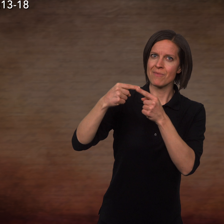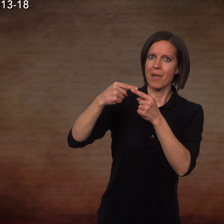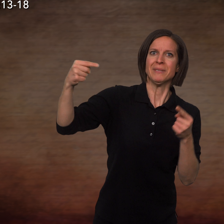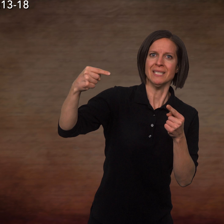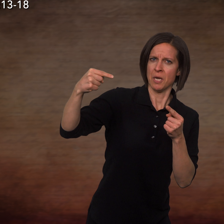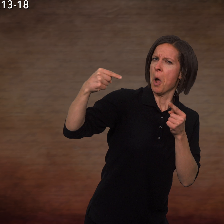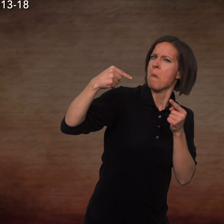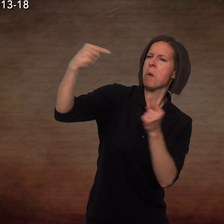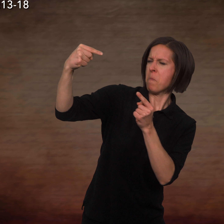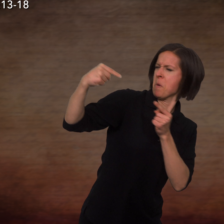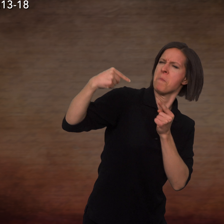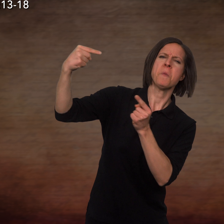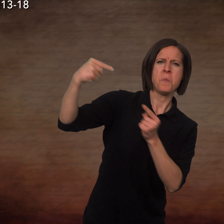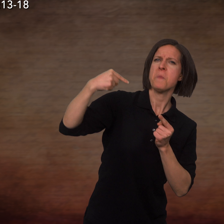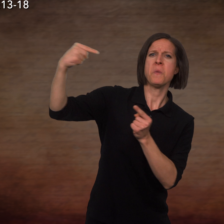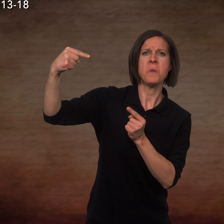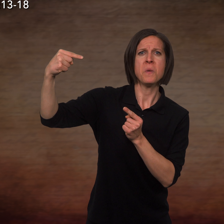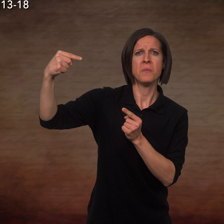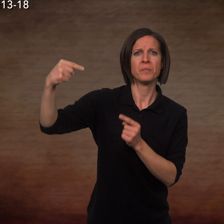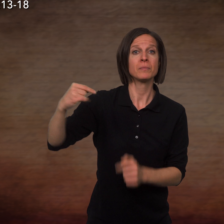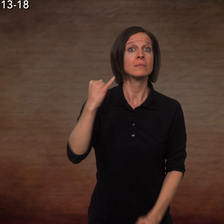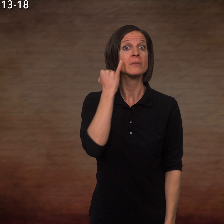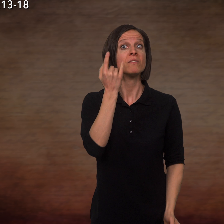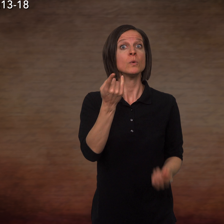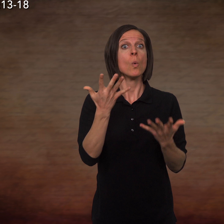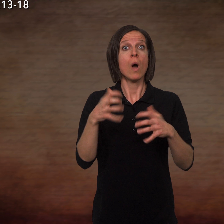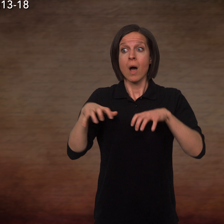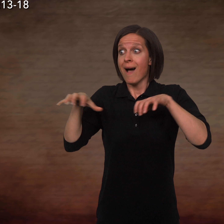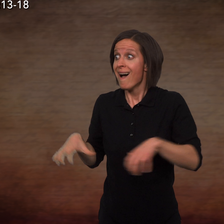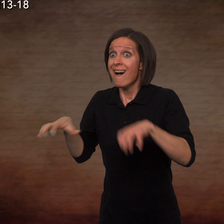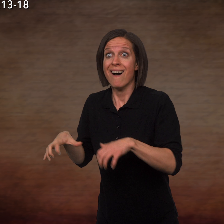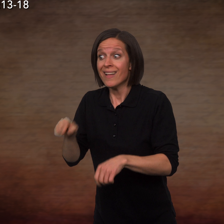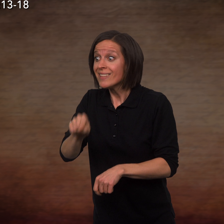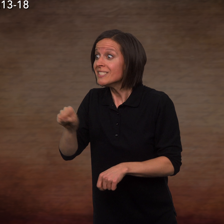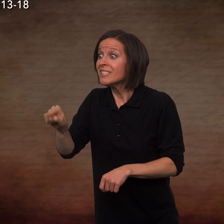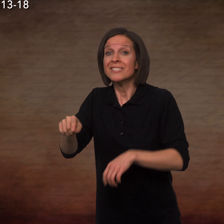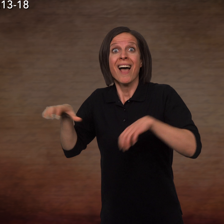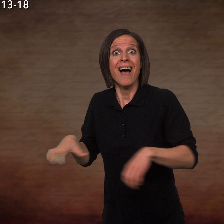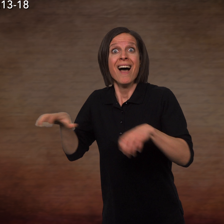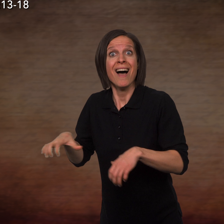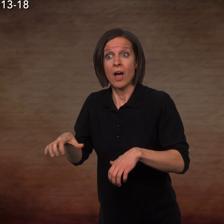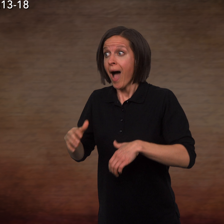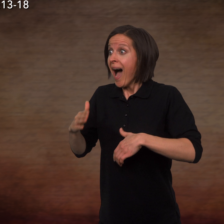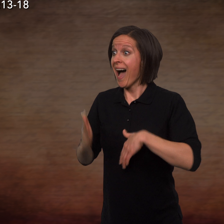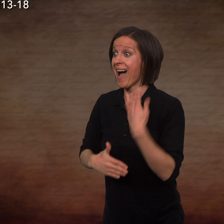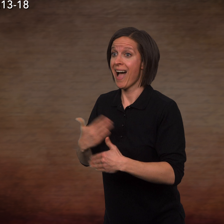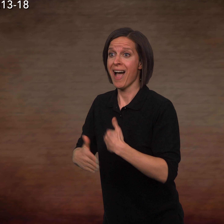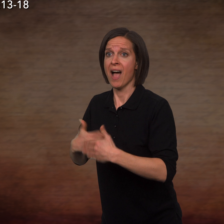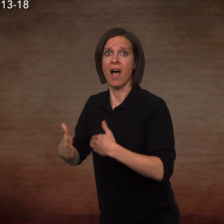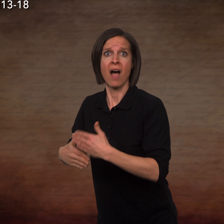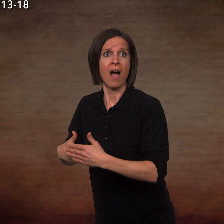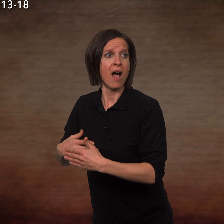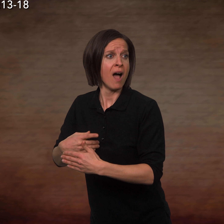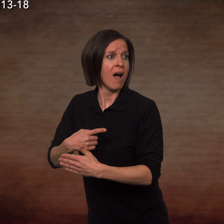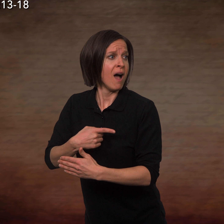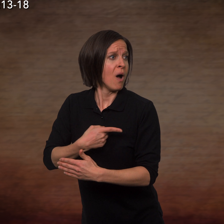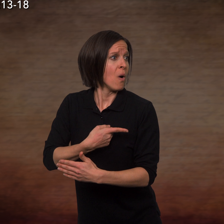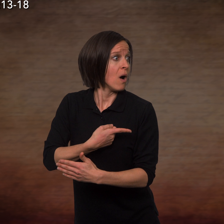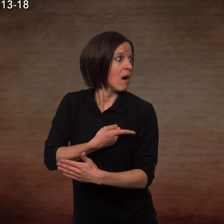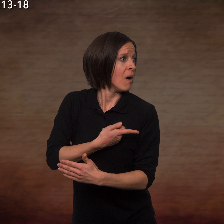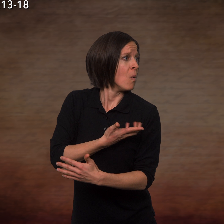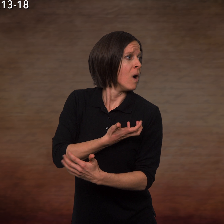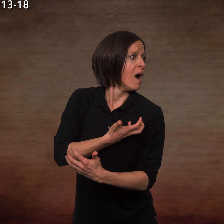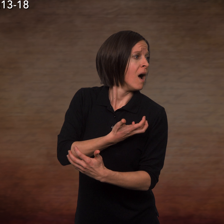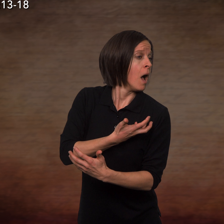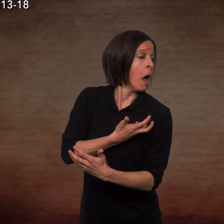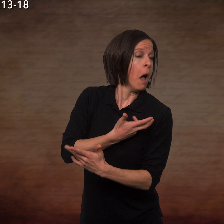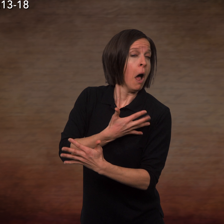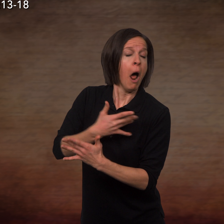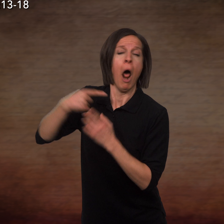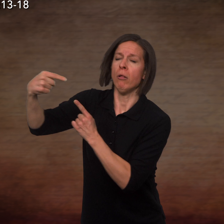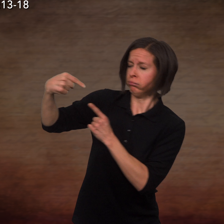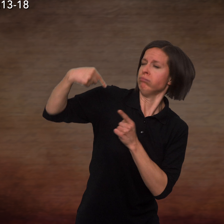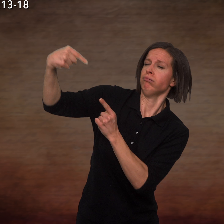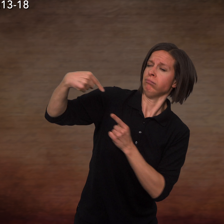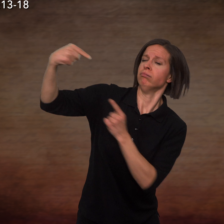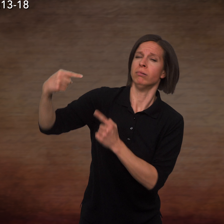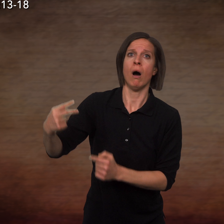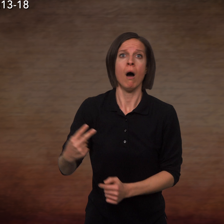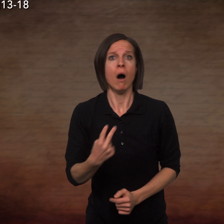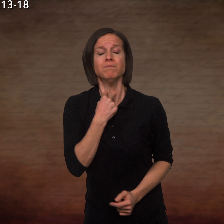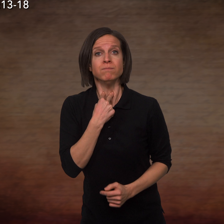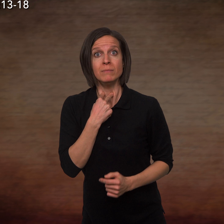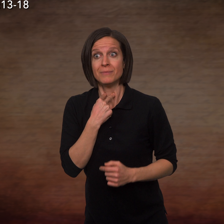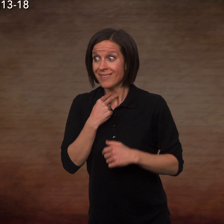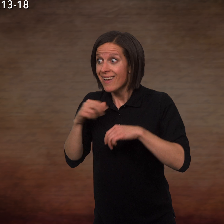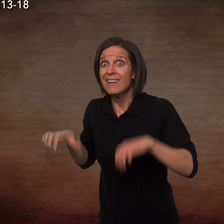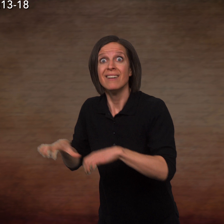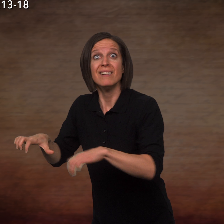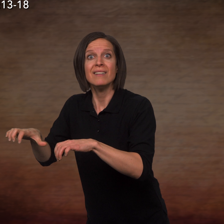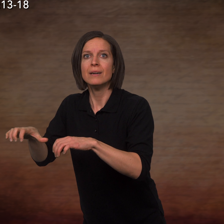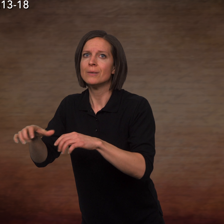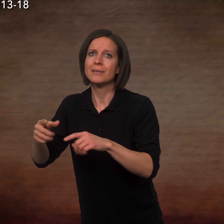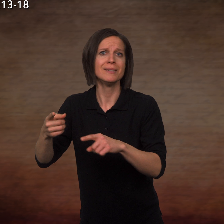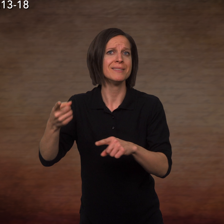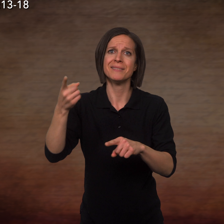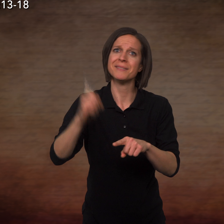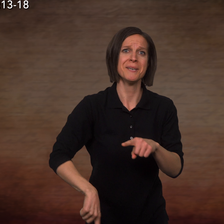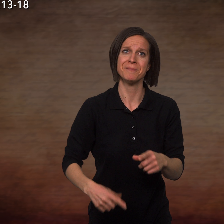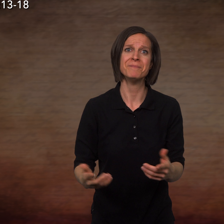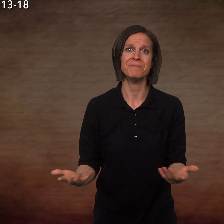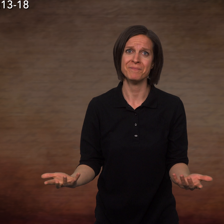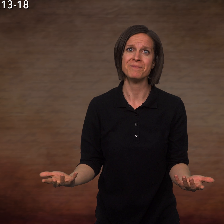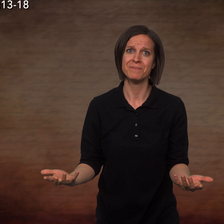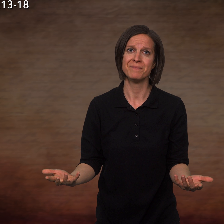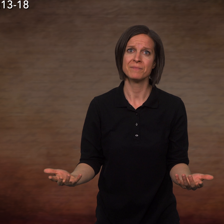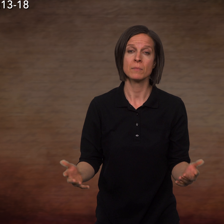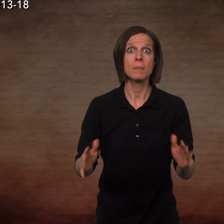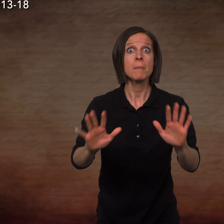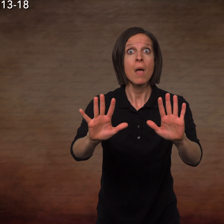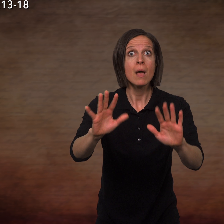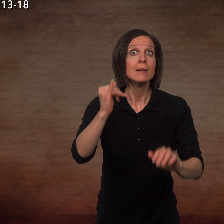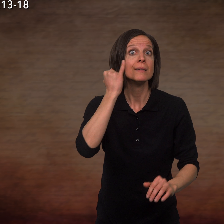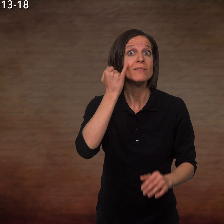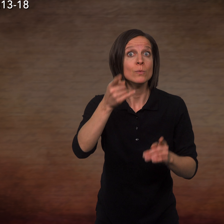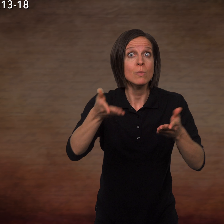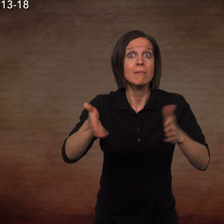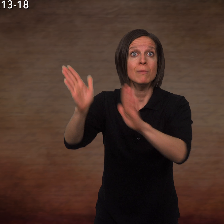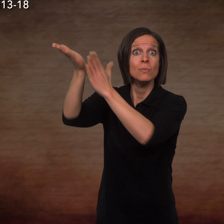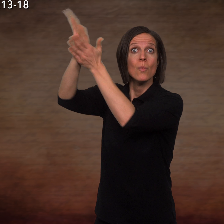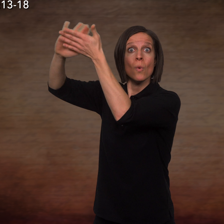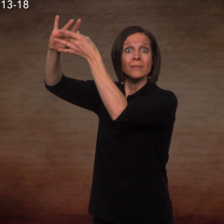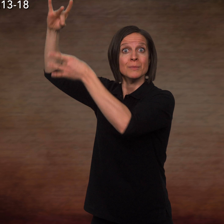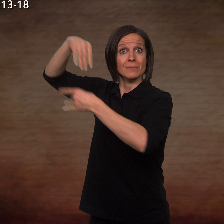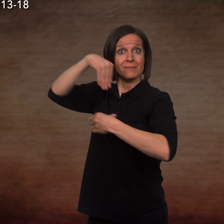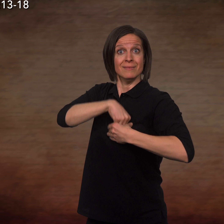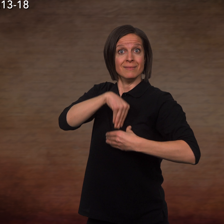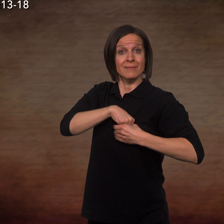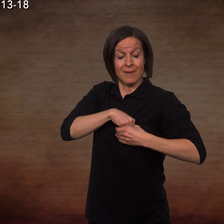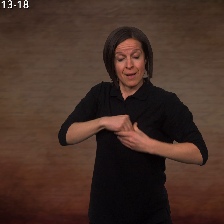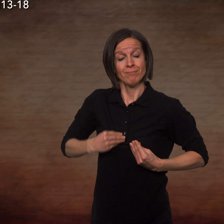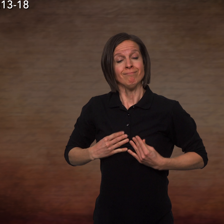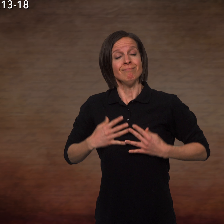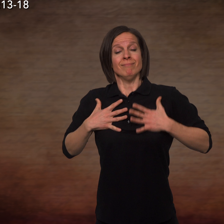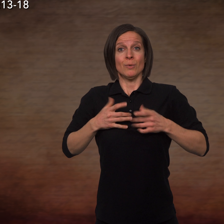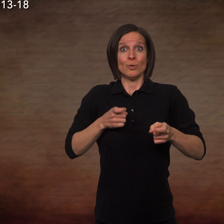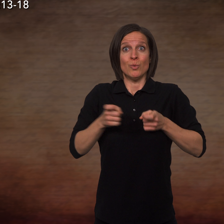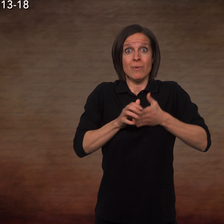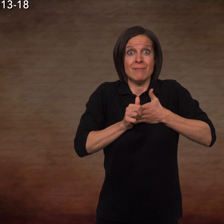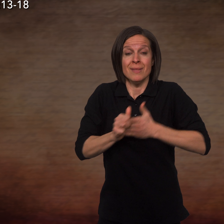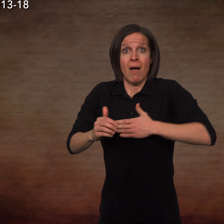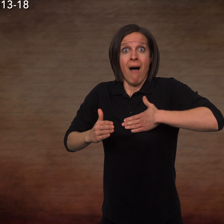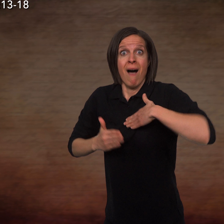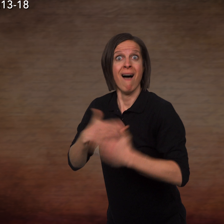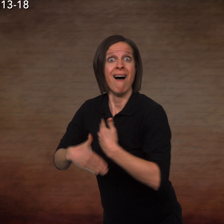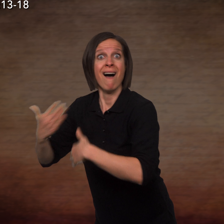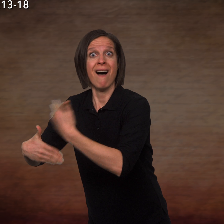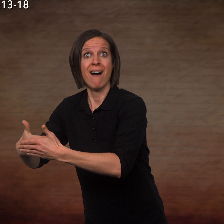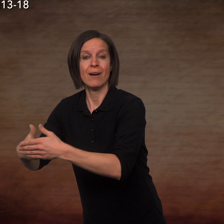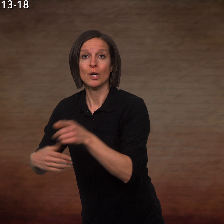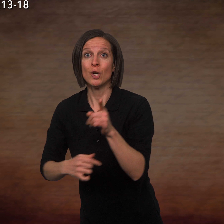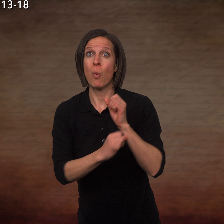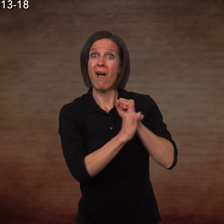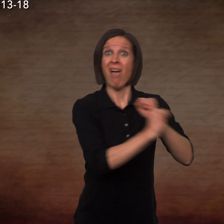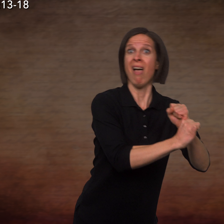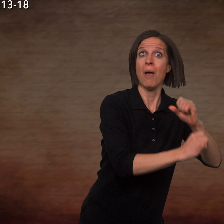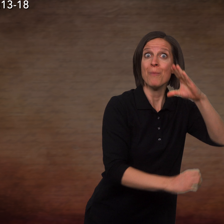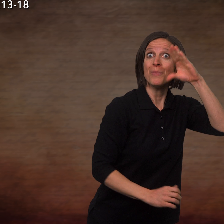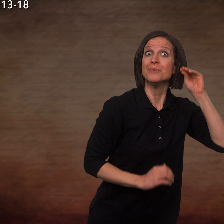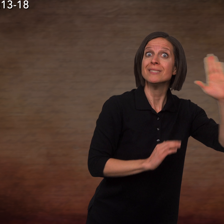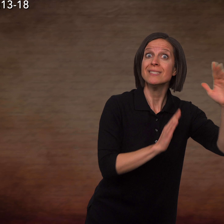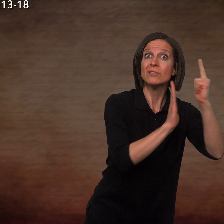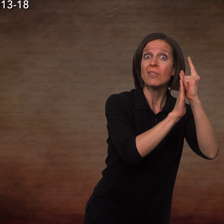They are opposed to each other, so that you do not do what you want.